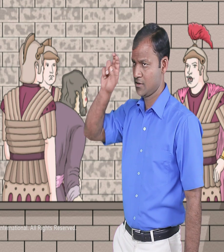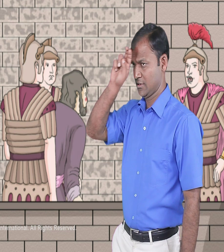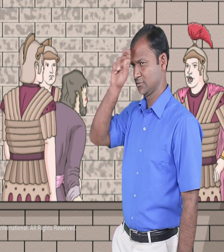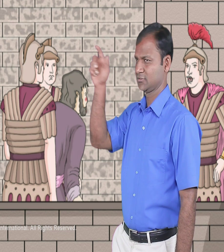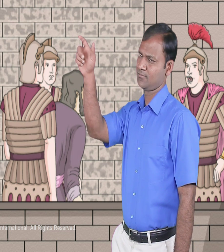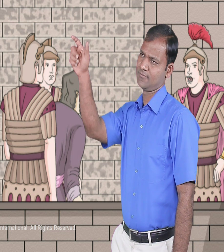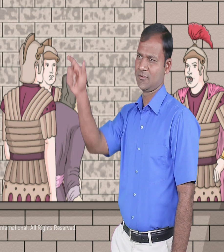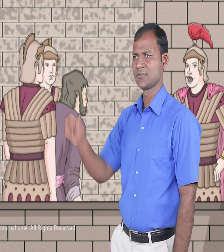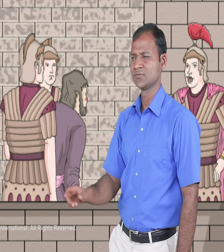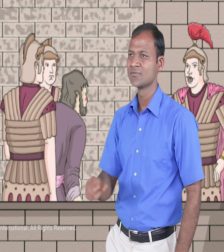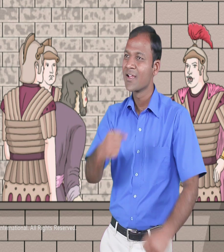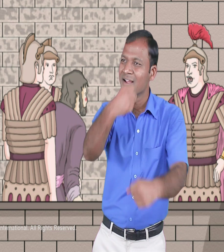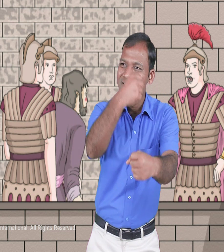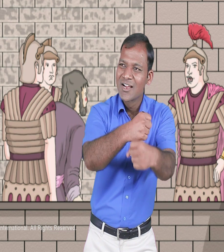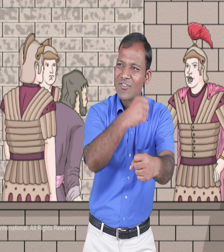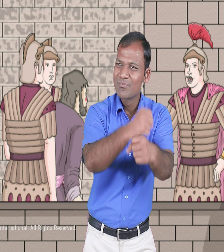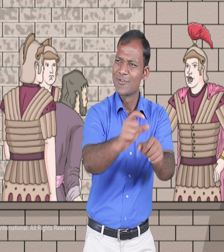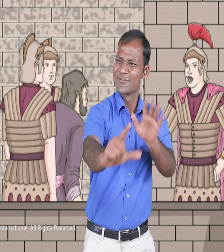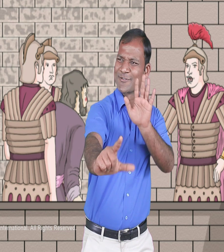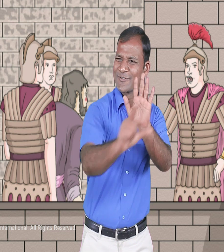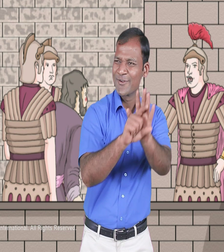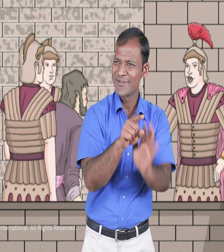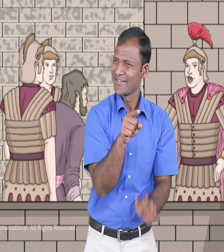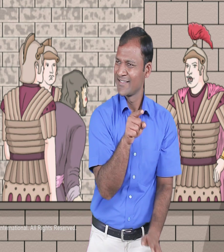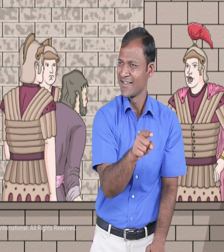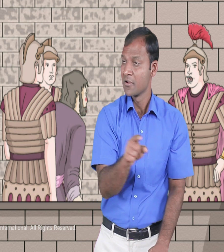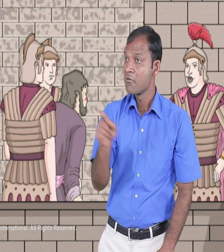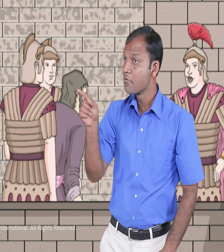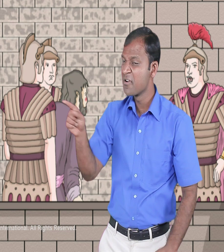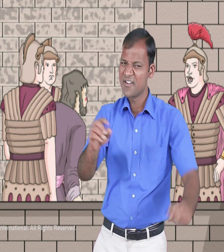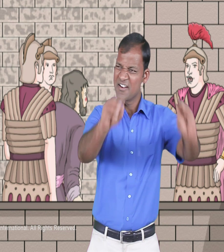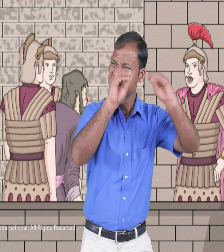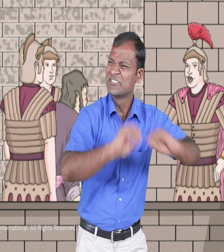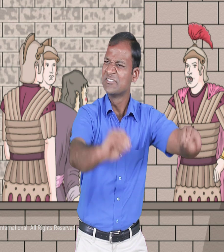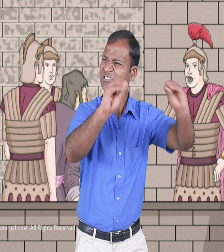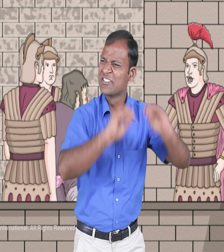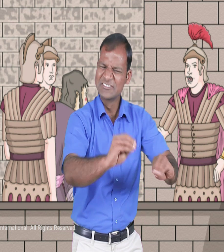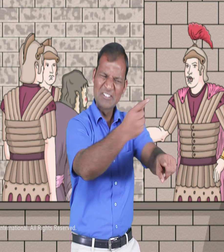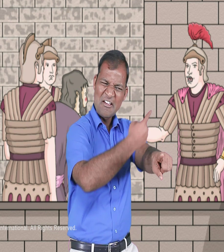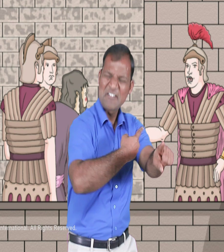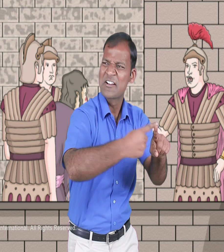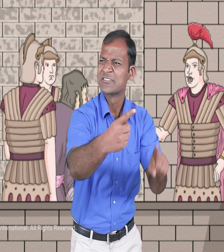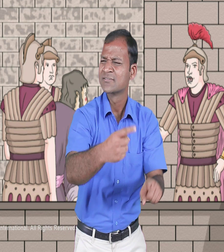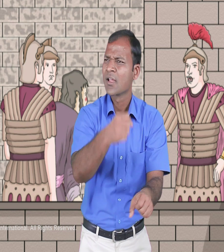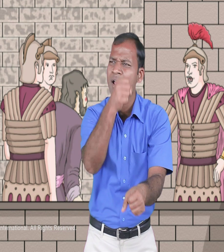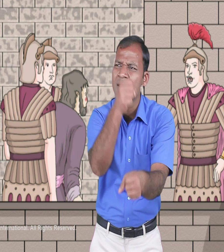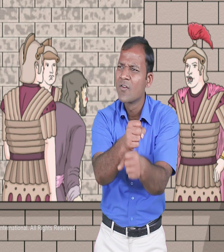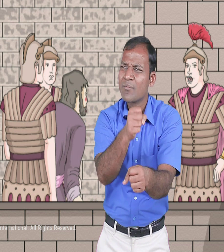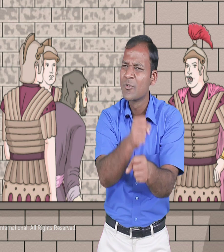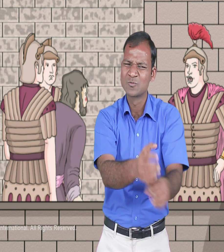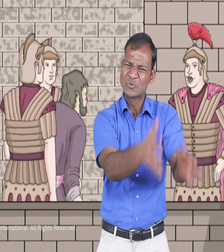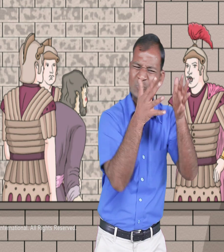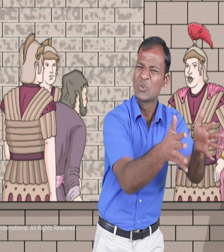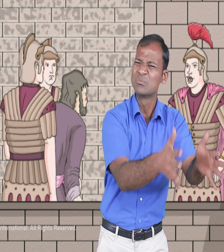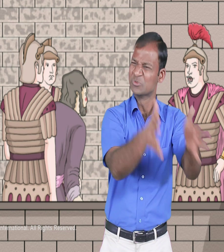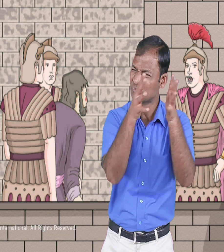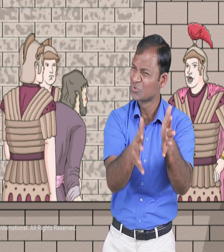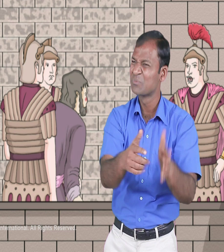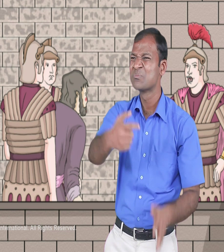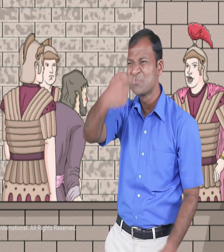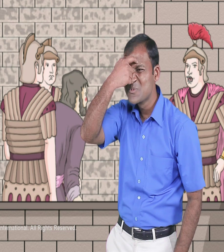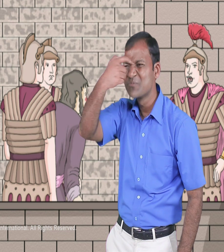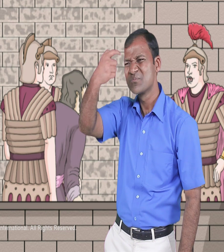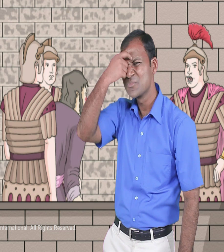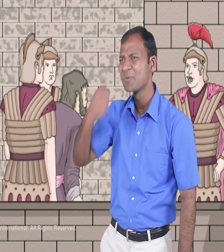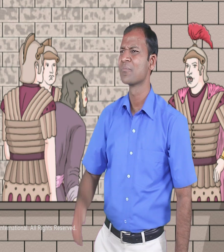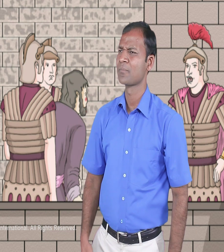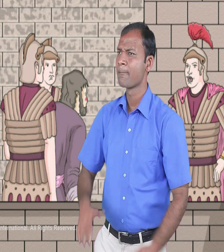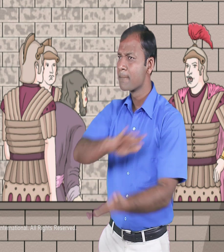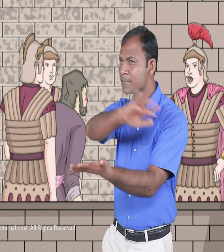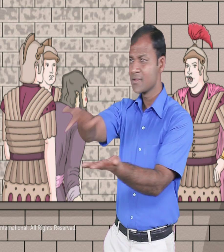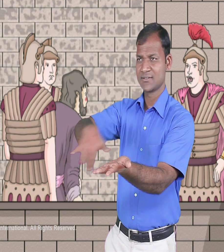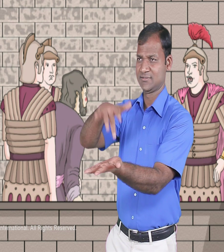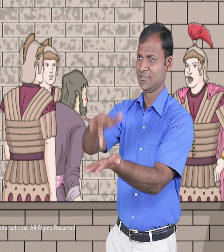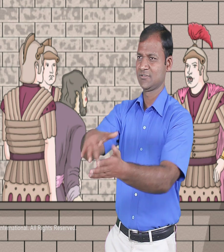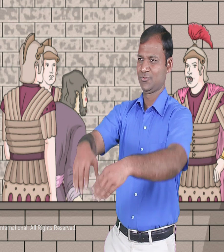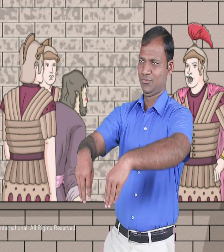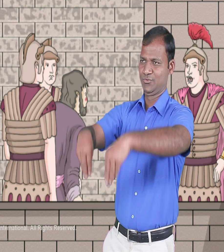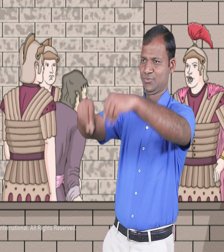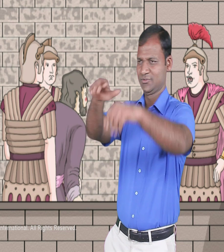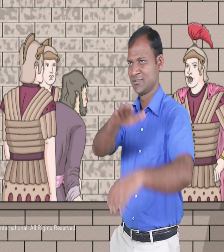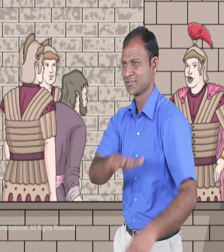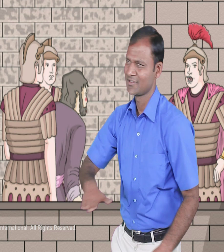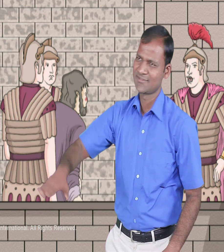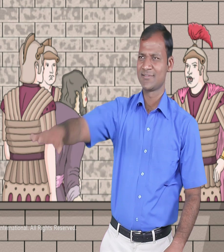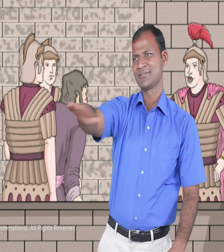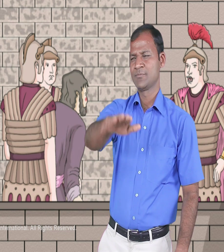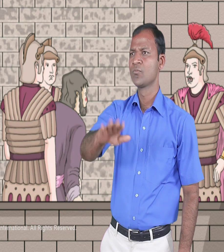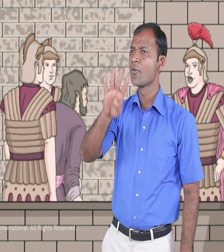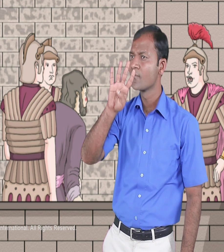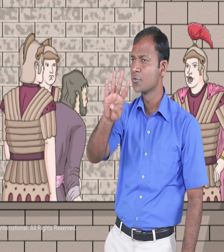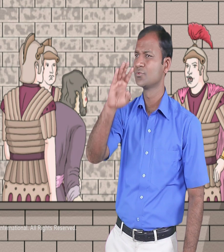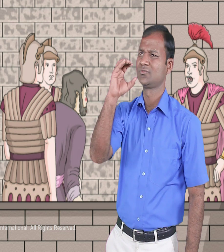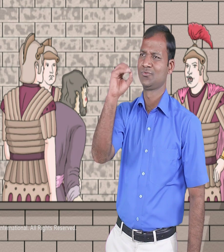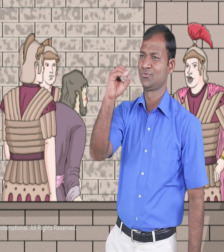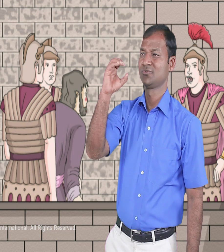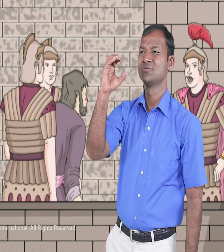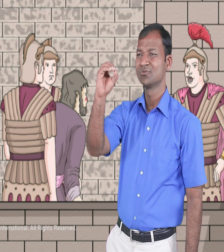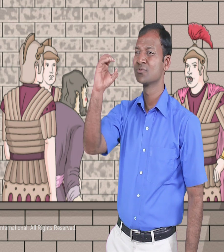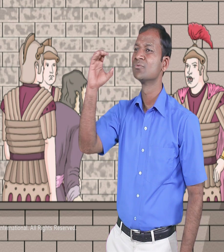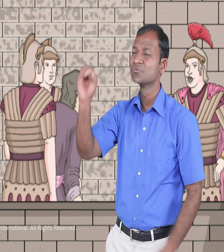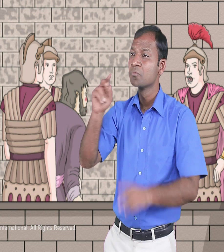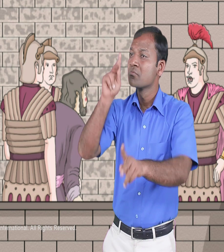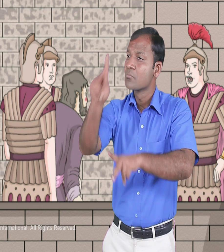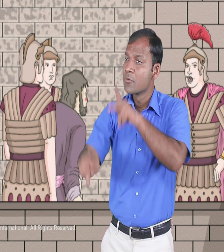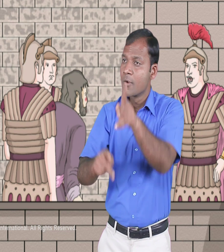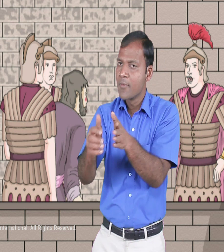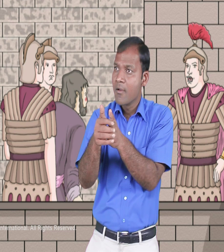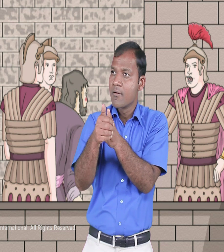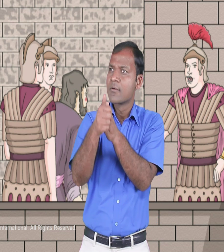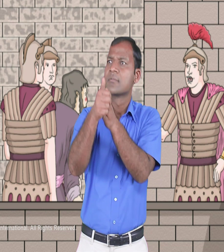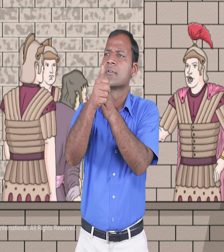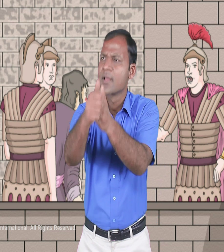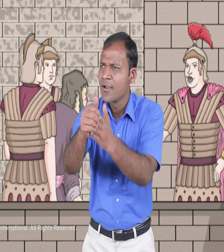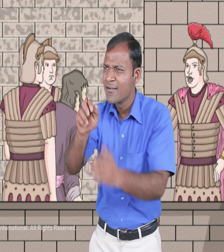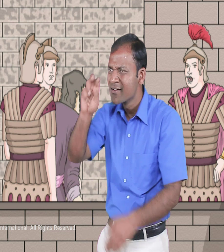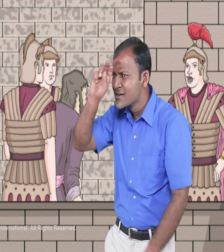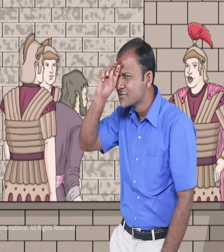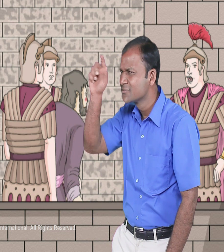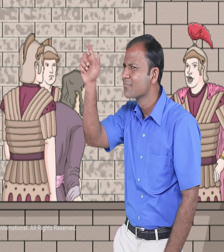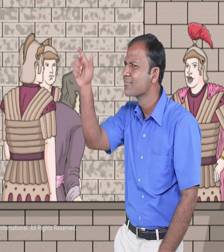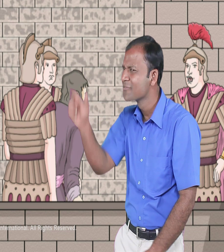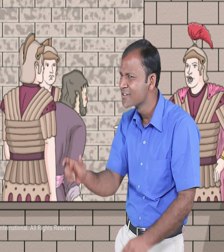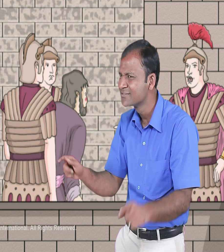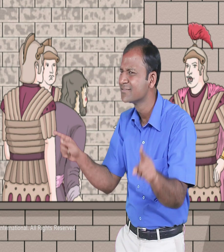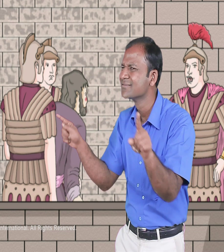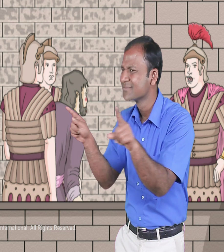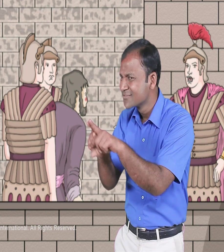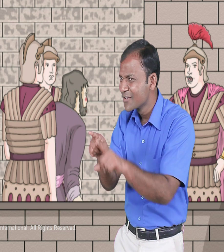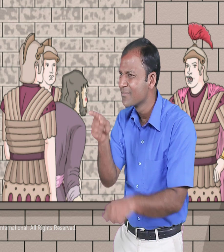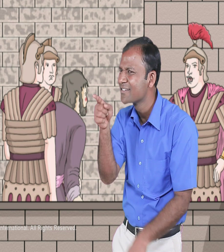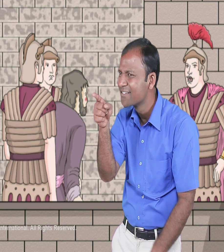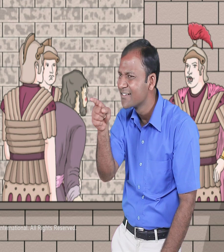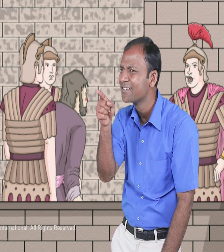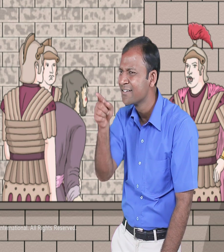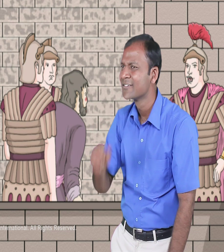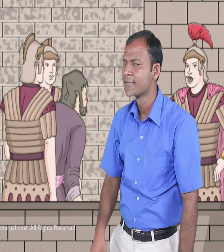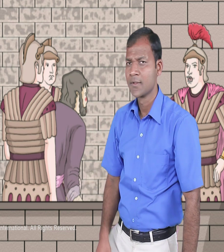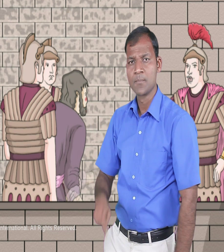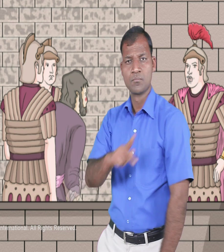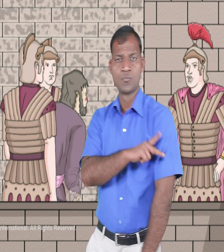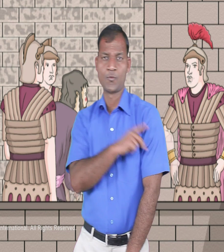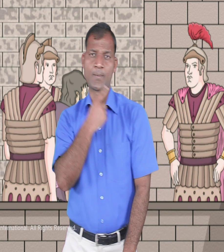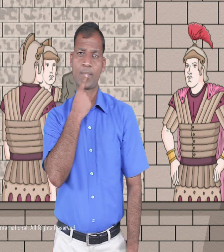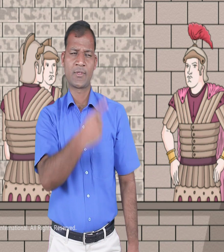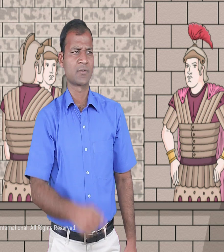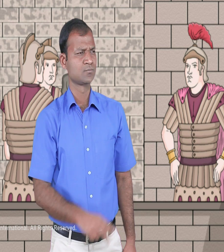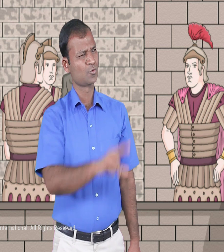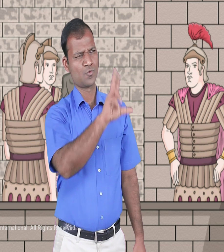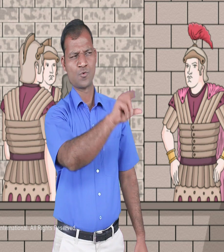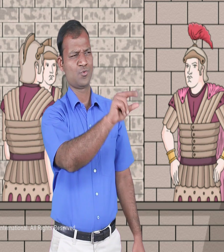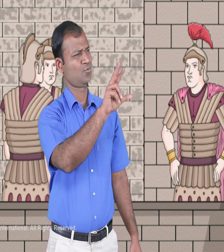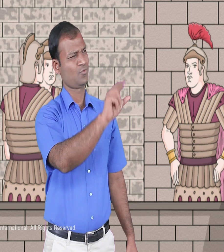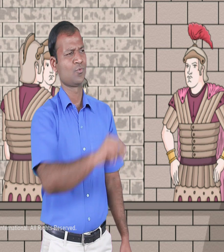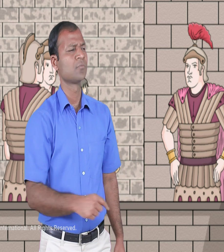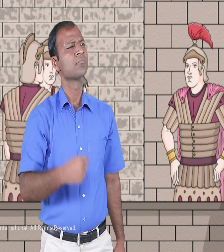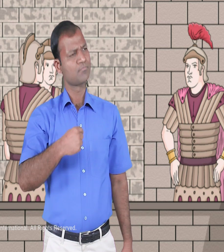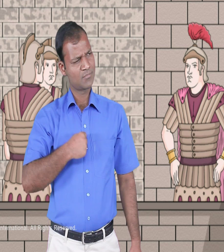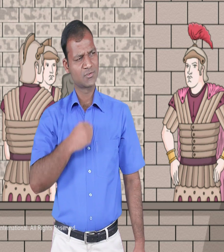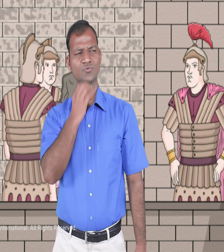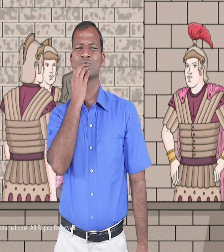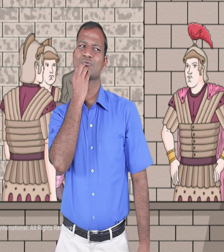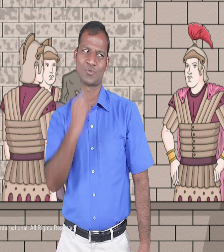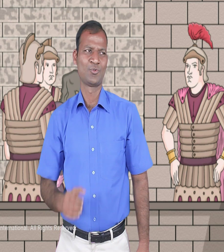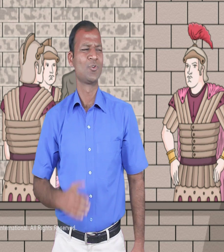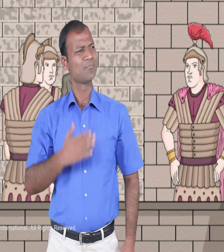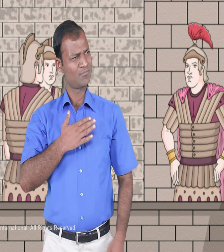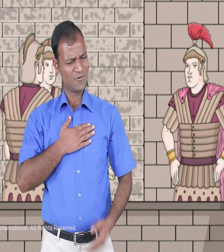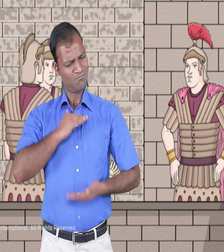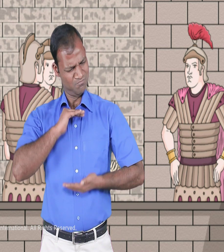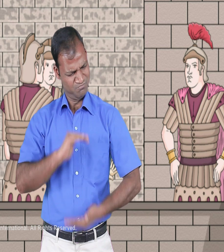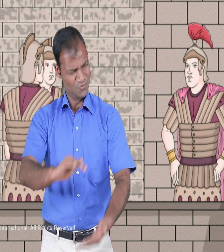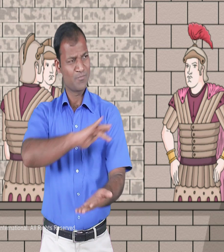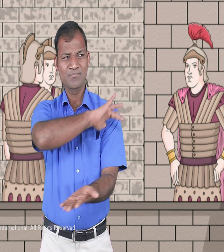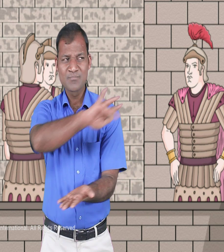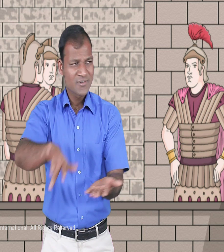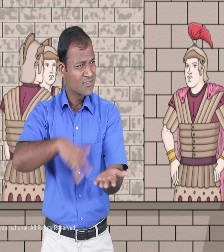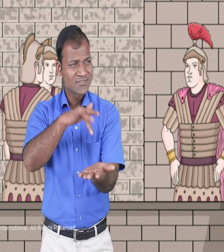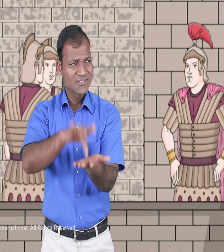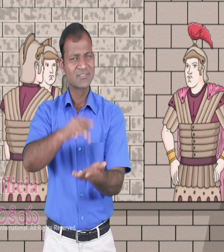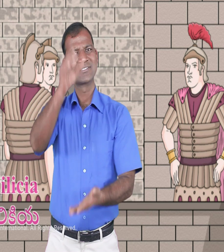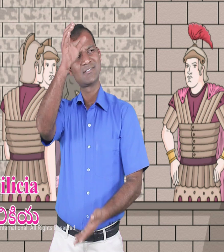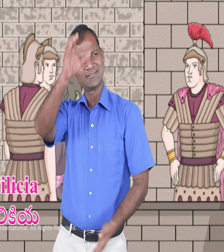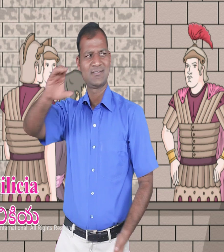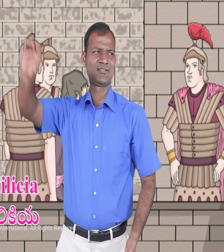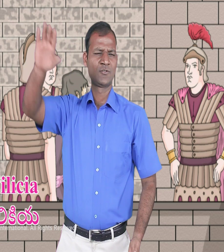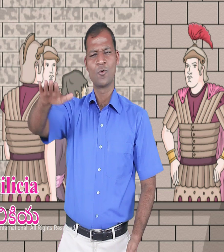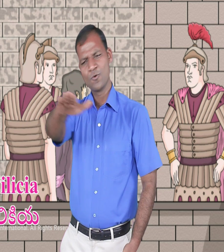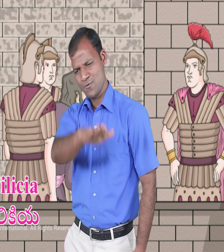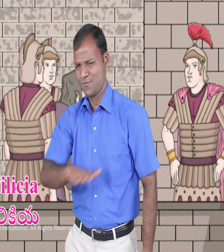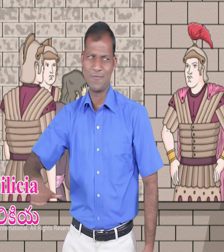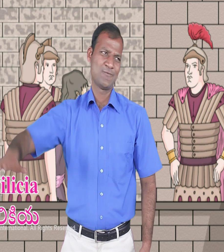“Aren’t you the Egyptian who incited a rebellion some time ago and led four thousand members of the ‘Assassins’ into the wilderness?”